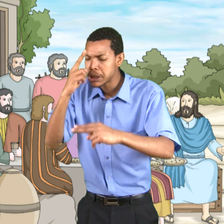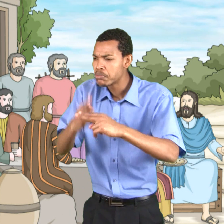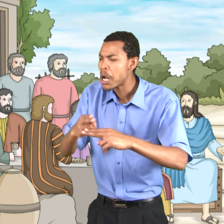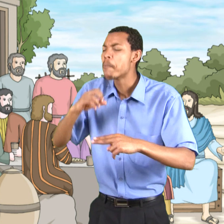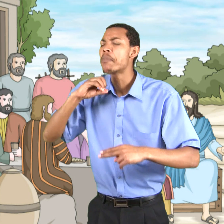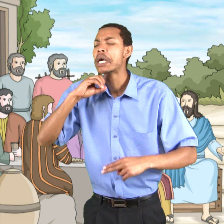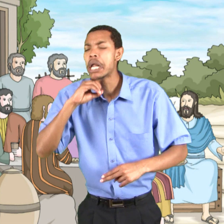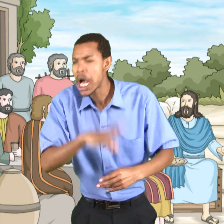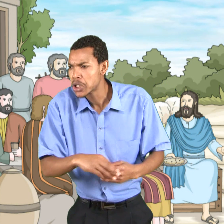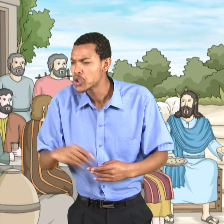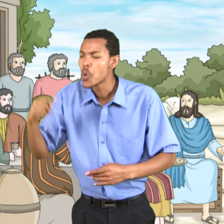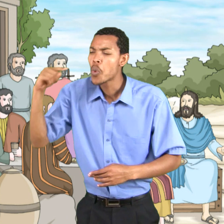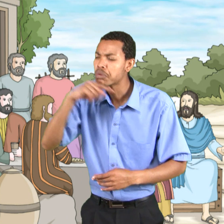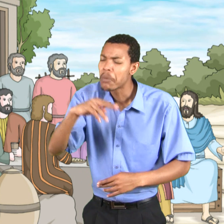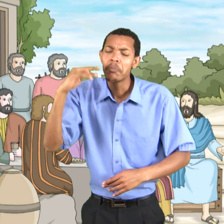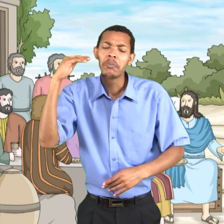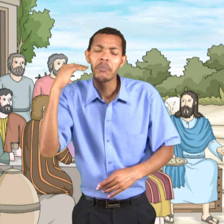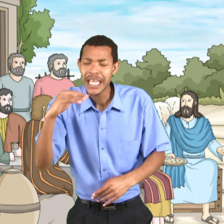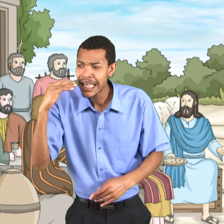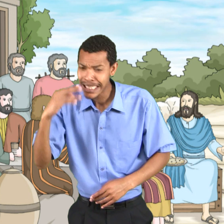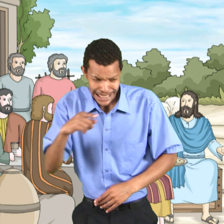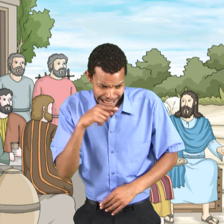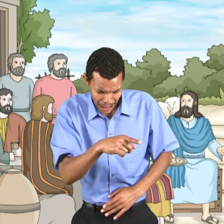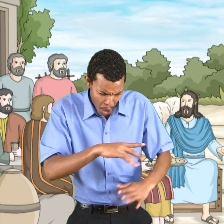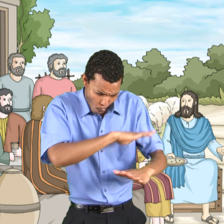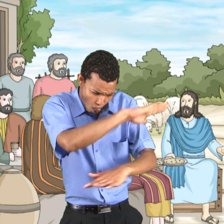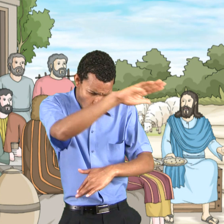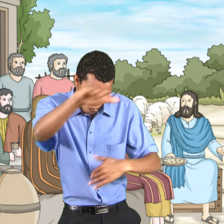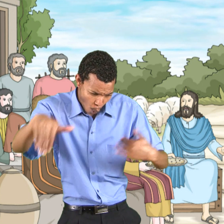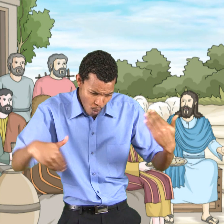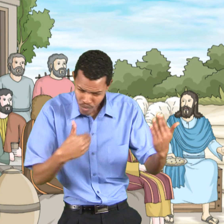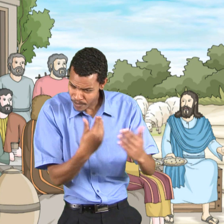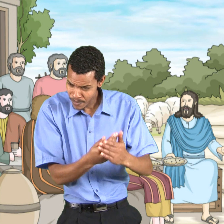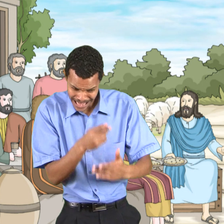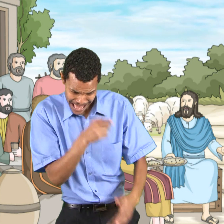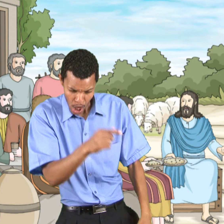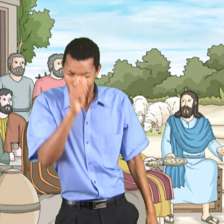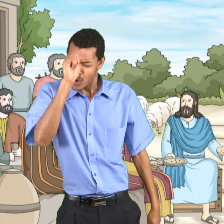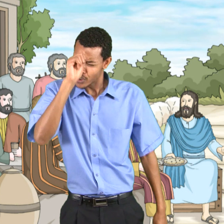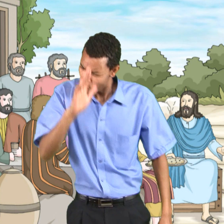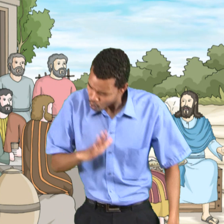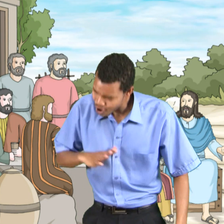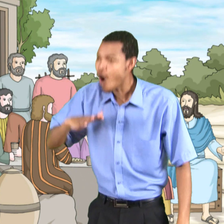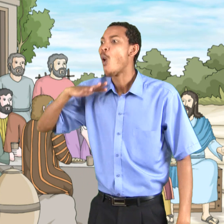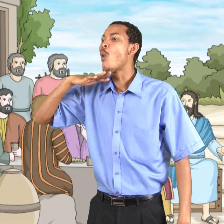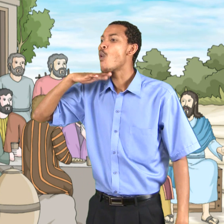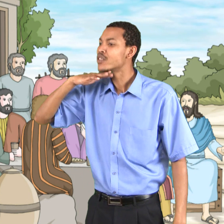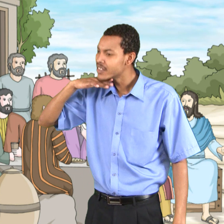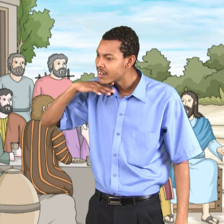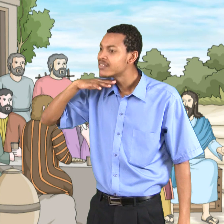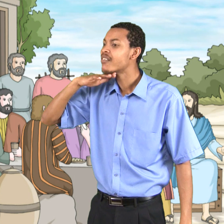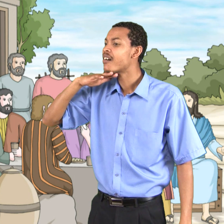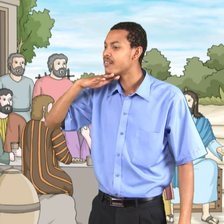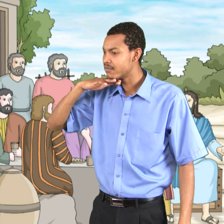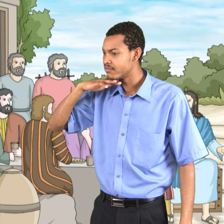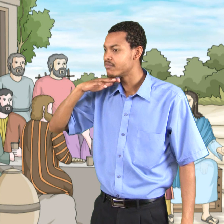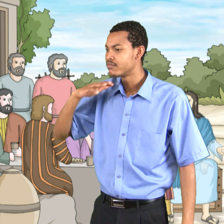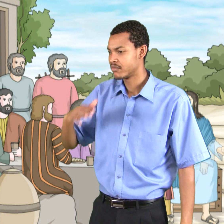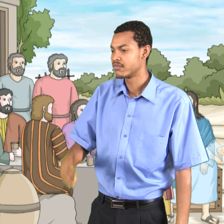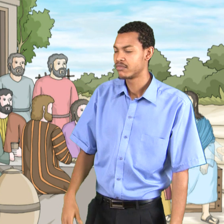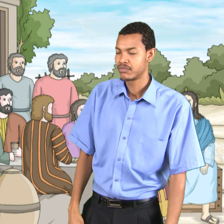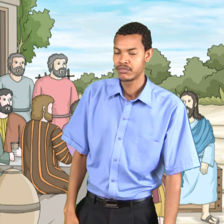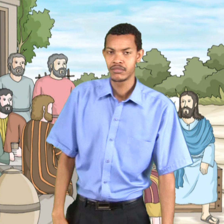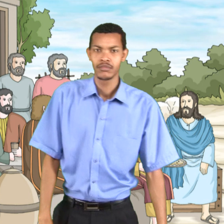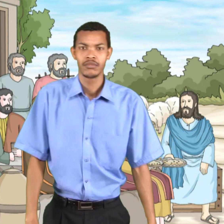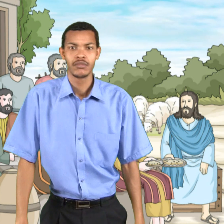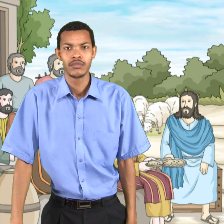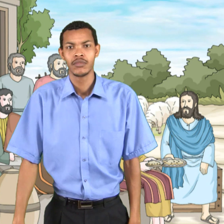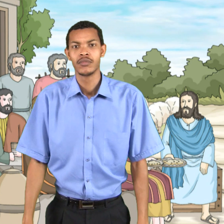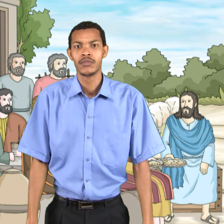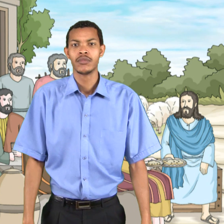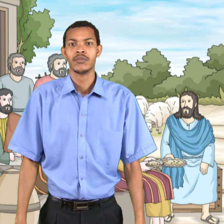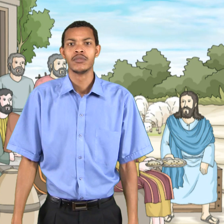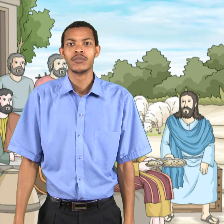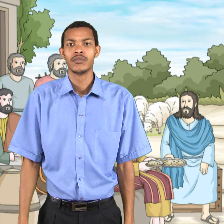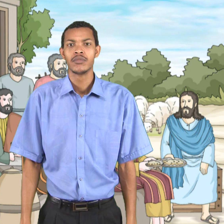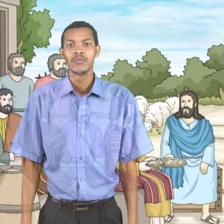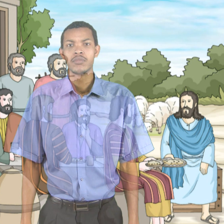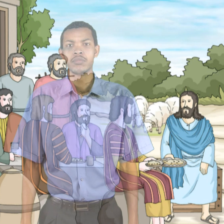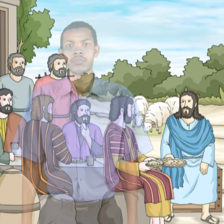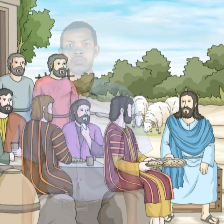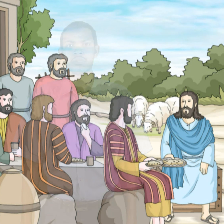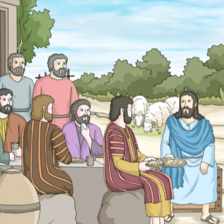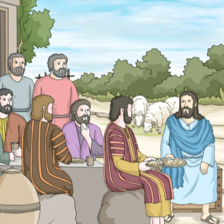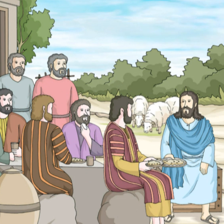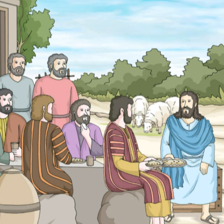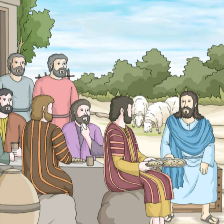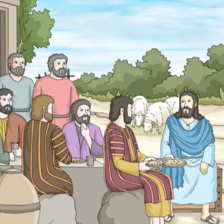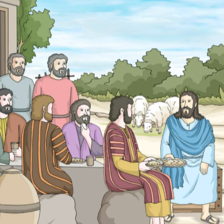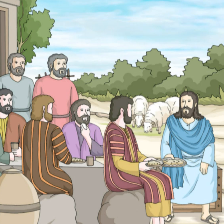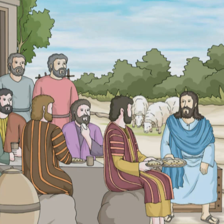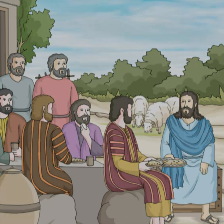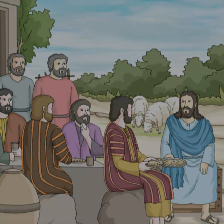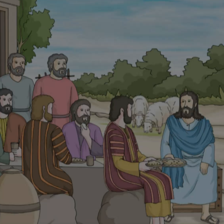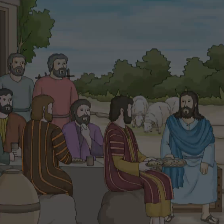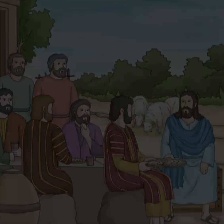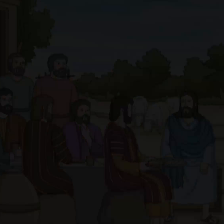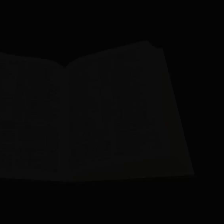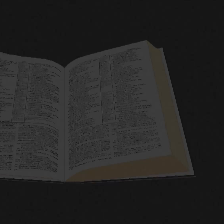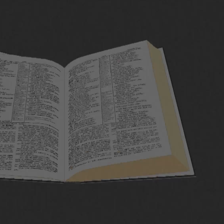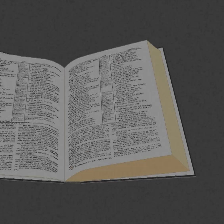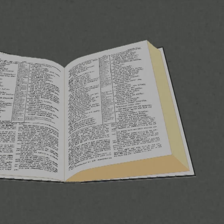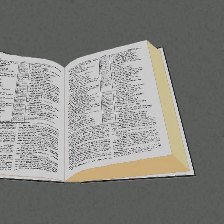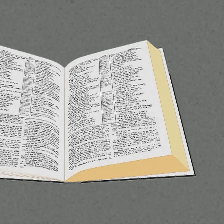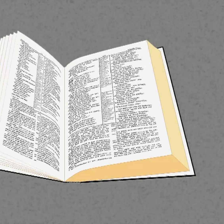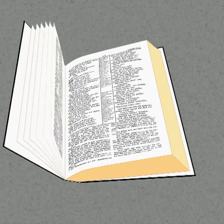These are what defile a man, but eating with unwashed hands does not defile him.”